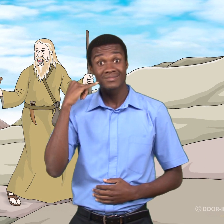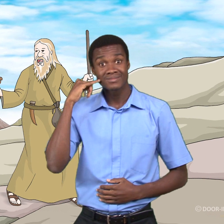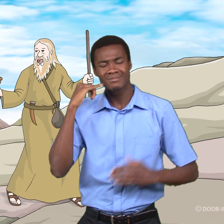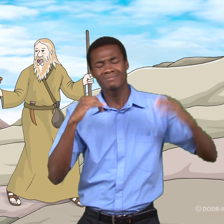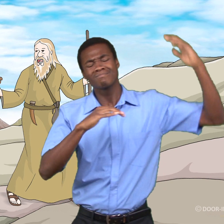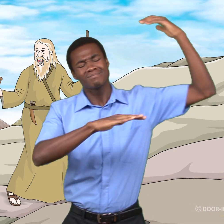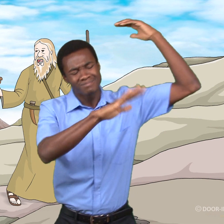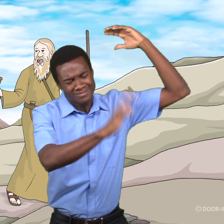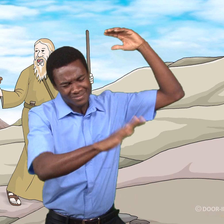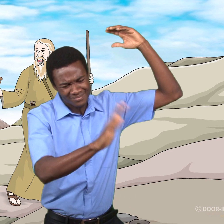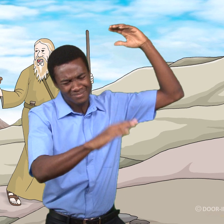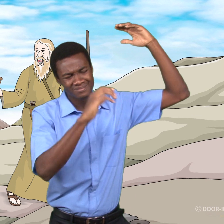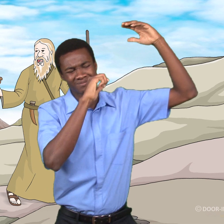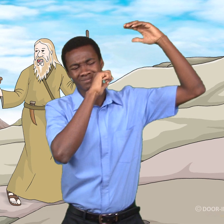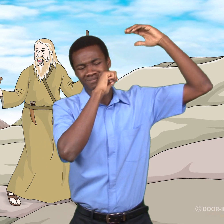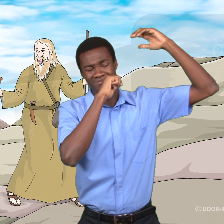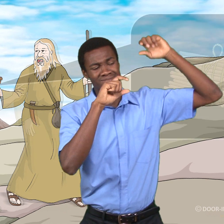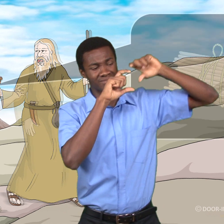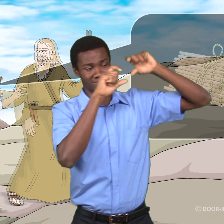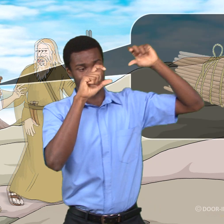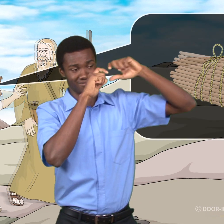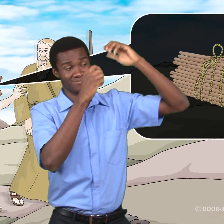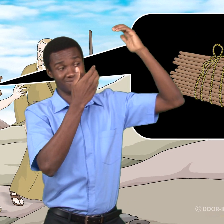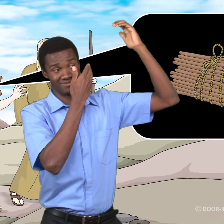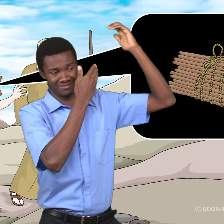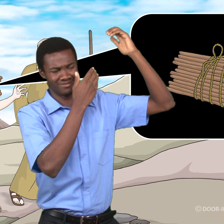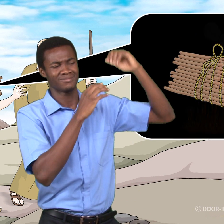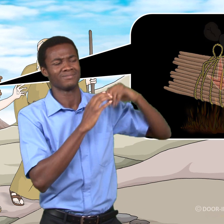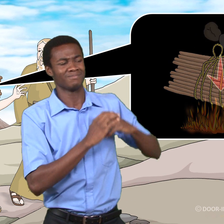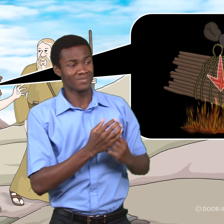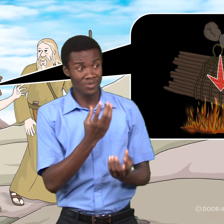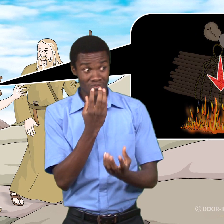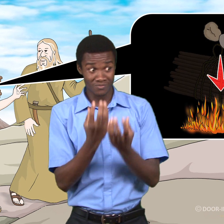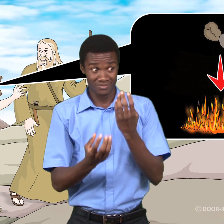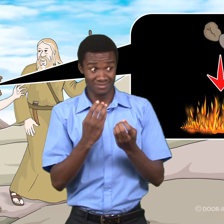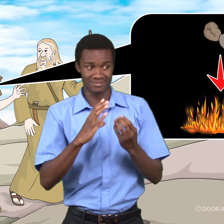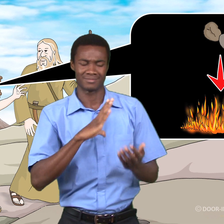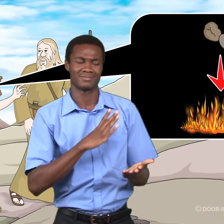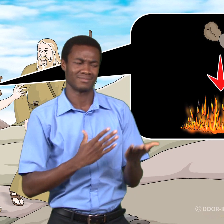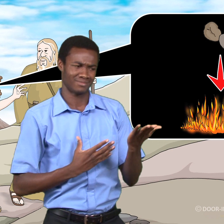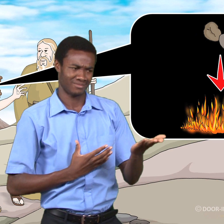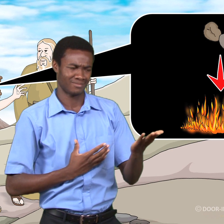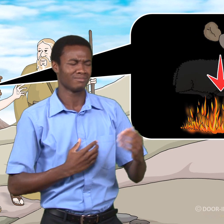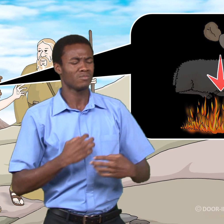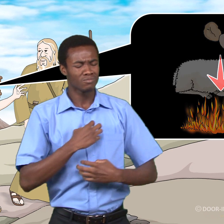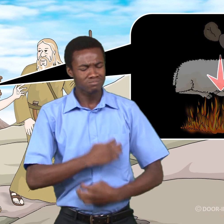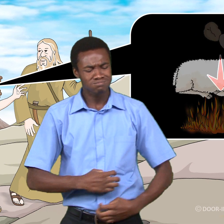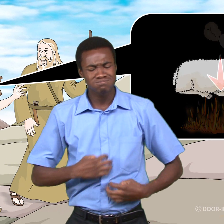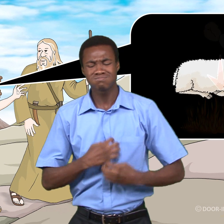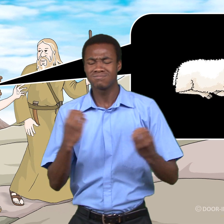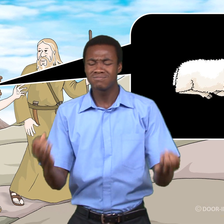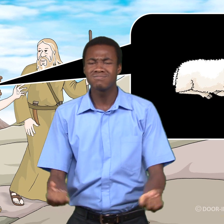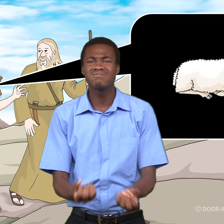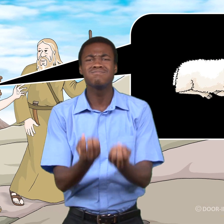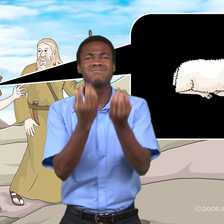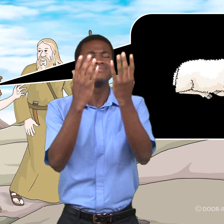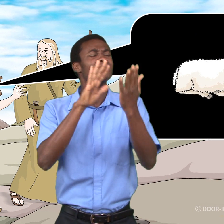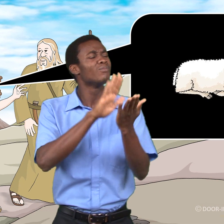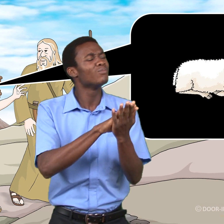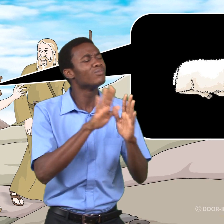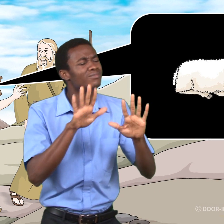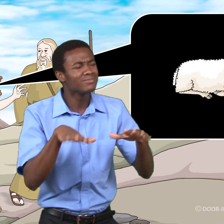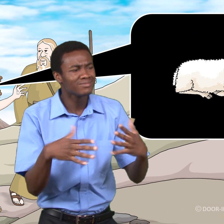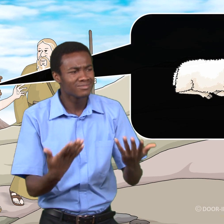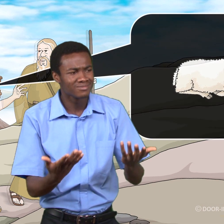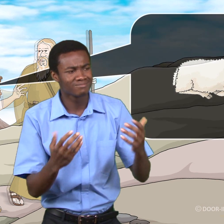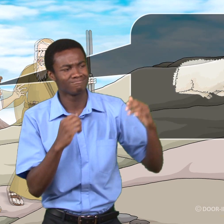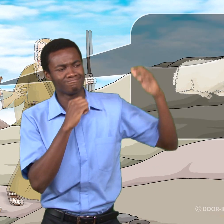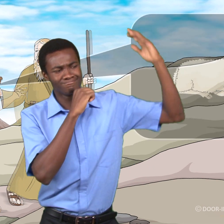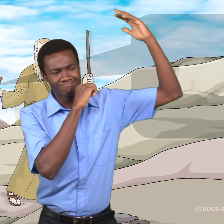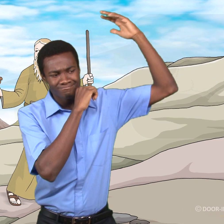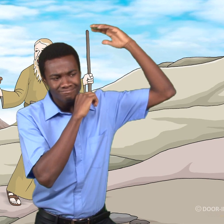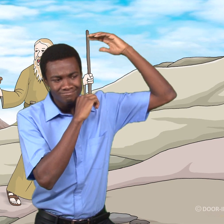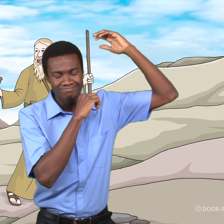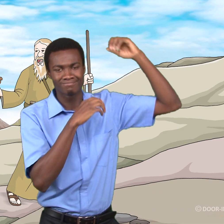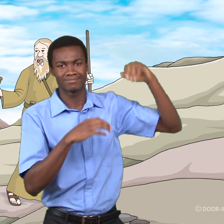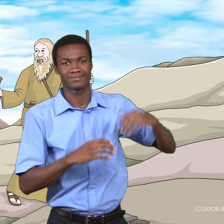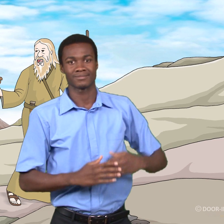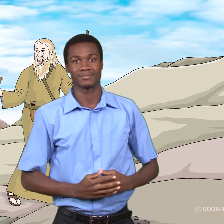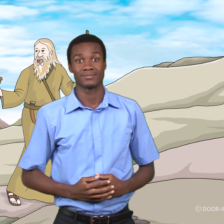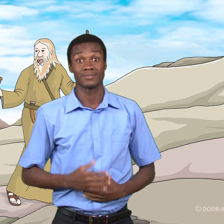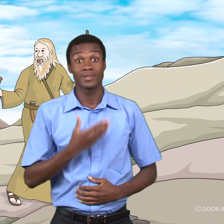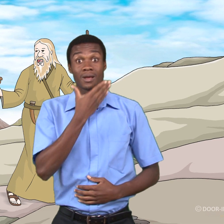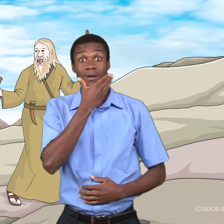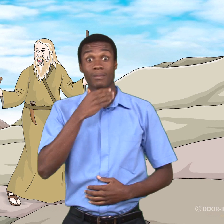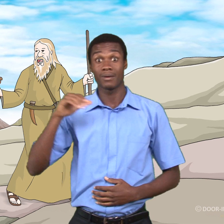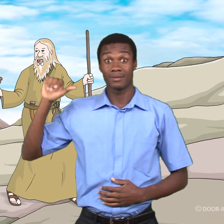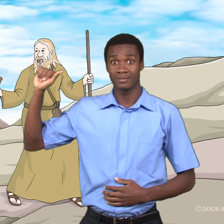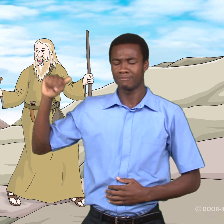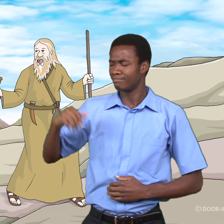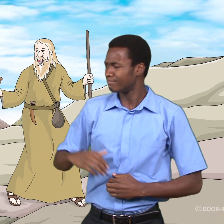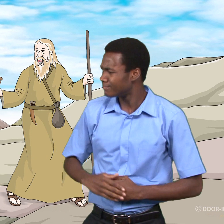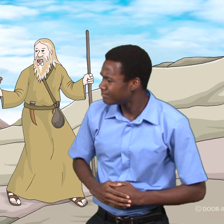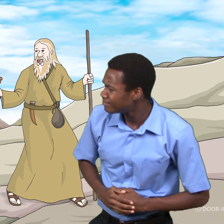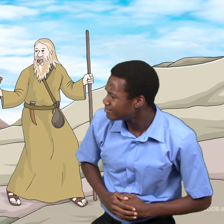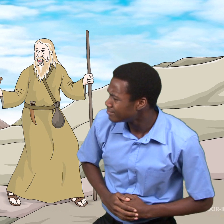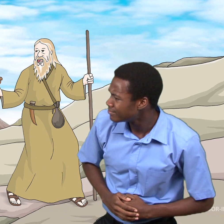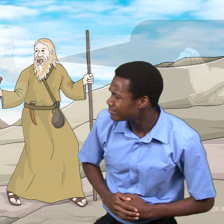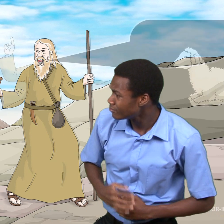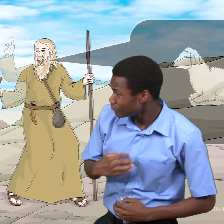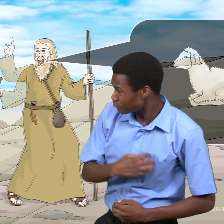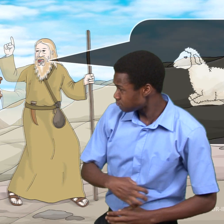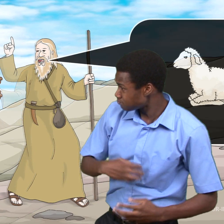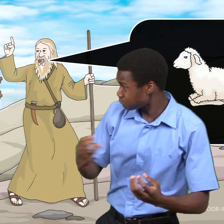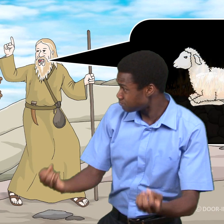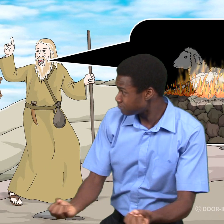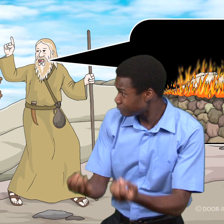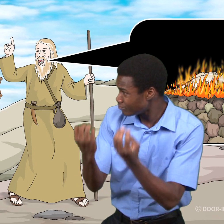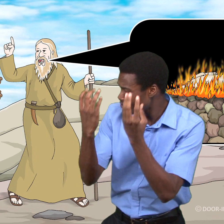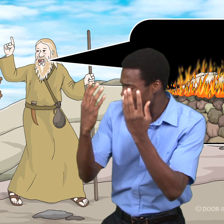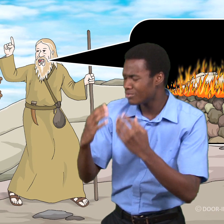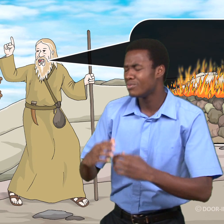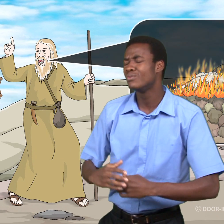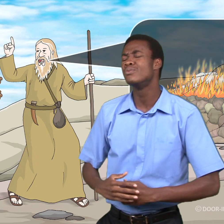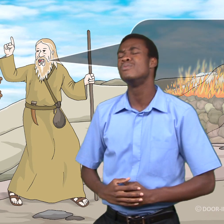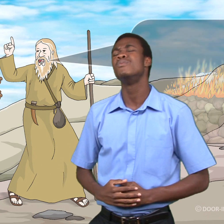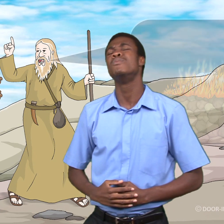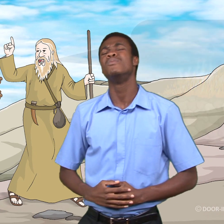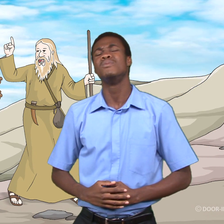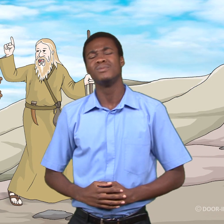“The fire and the wood are here,” said Isaac, “but where is the lamb for the burnt offering?”